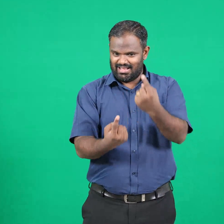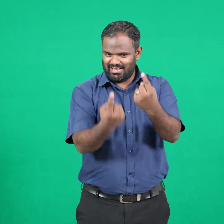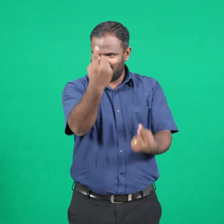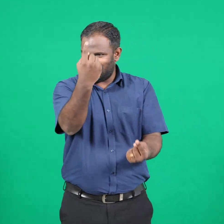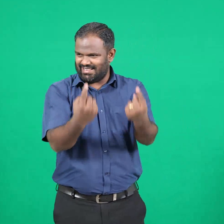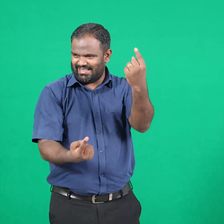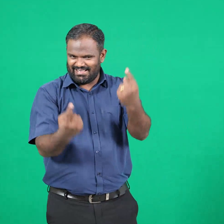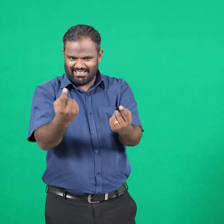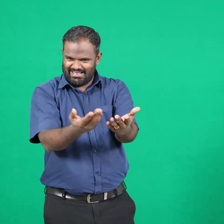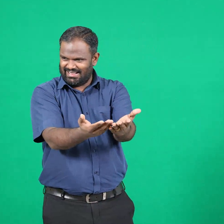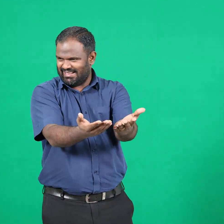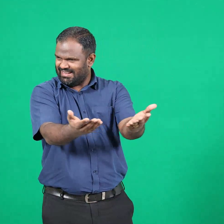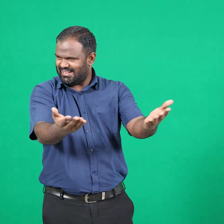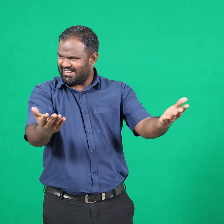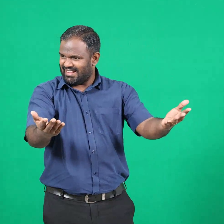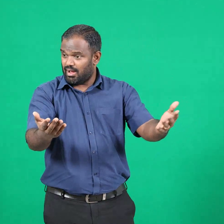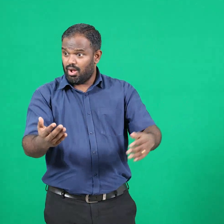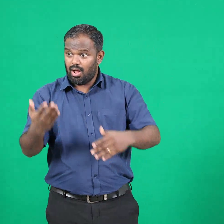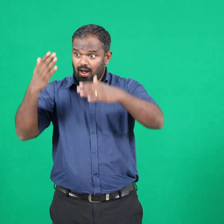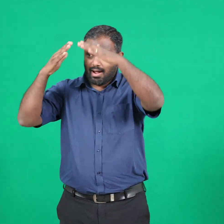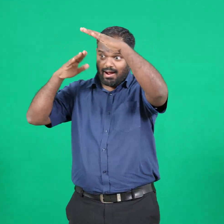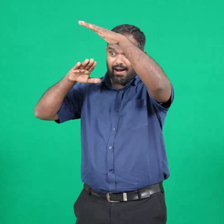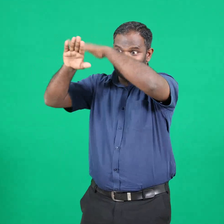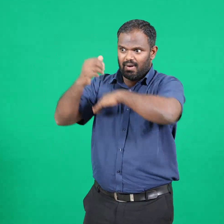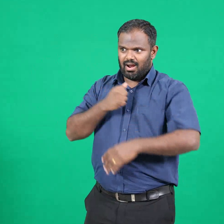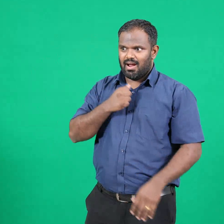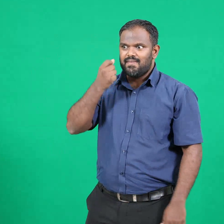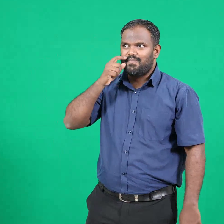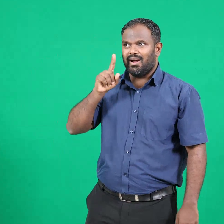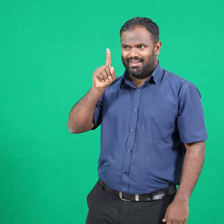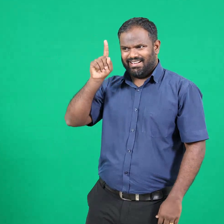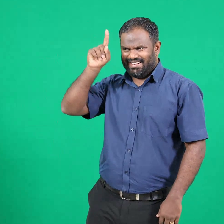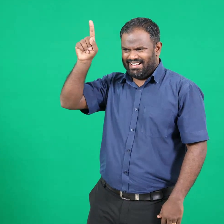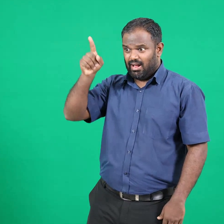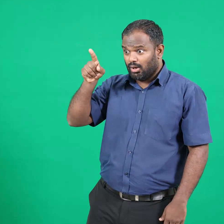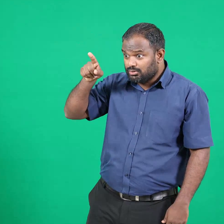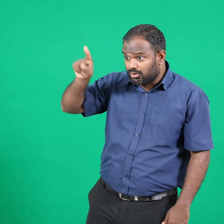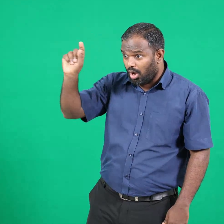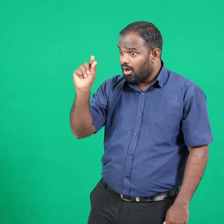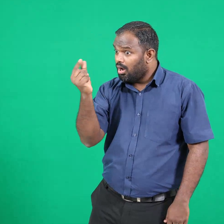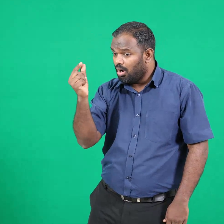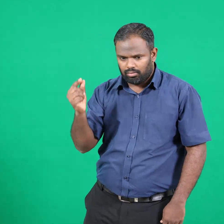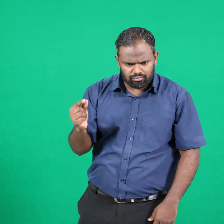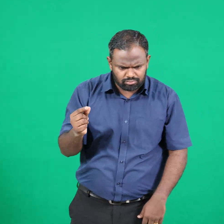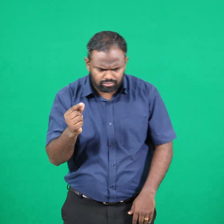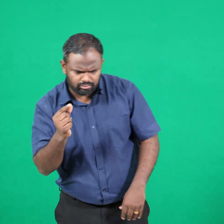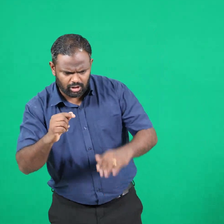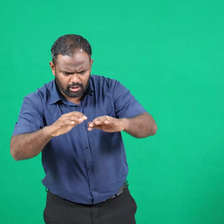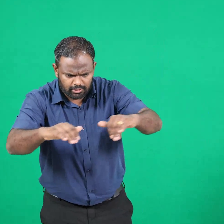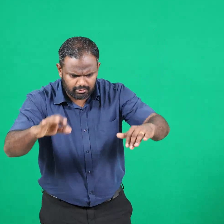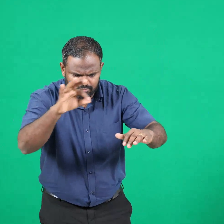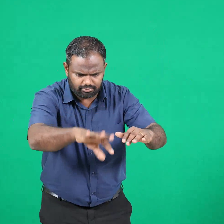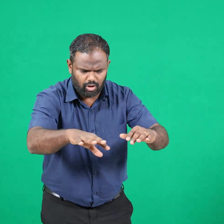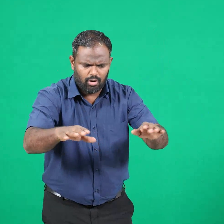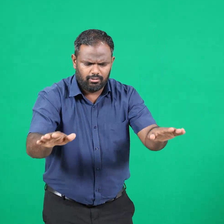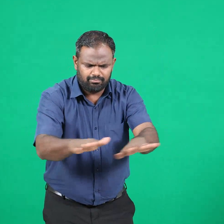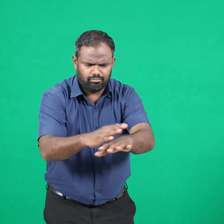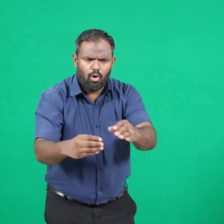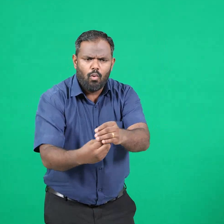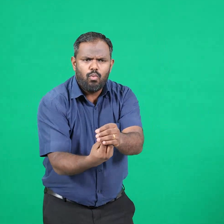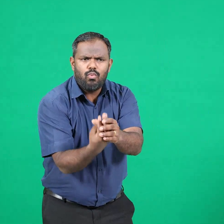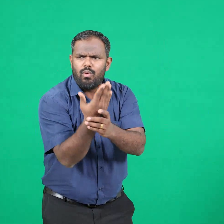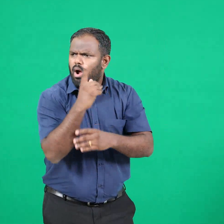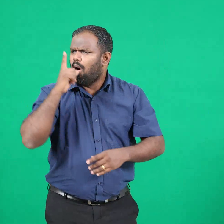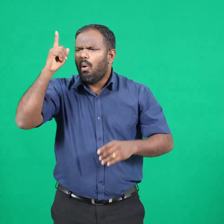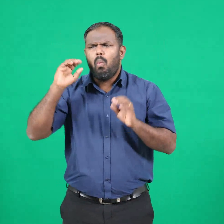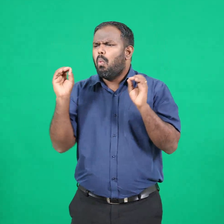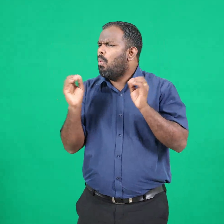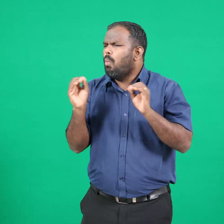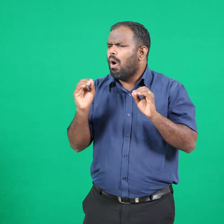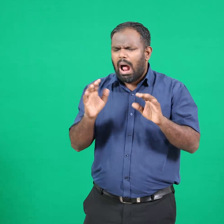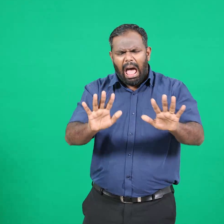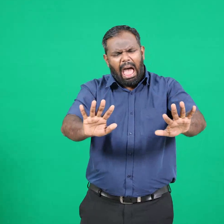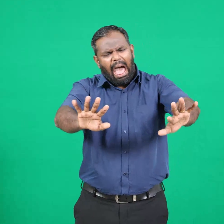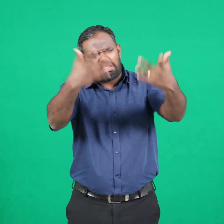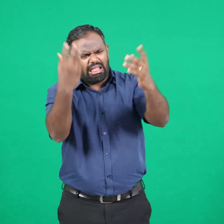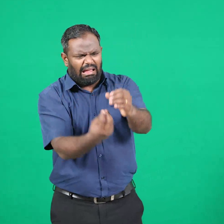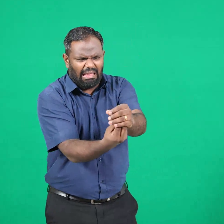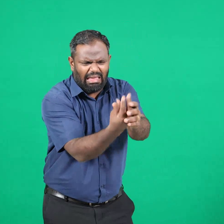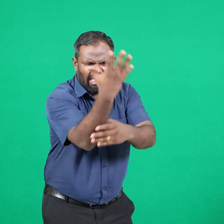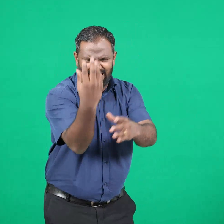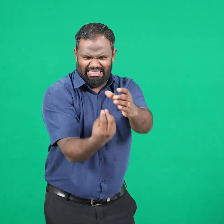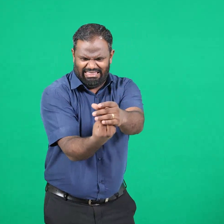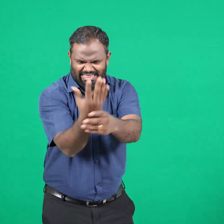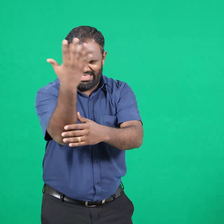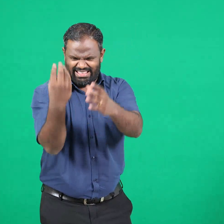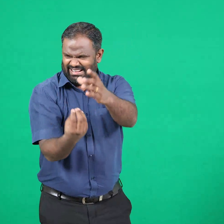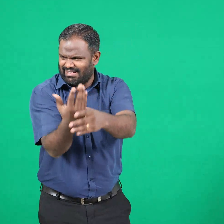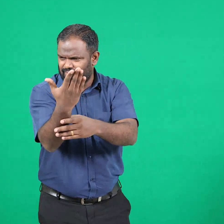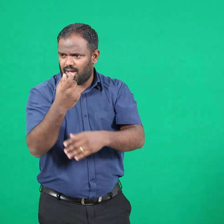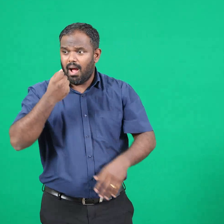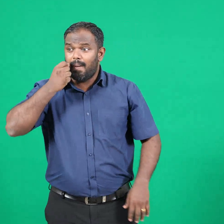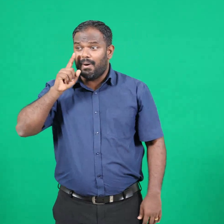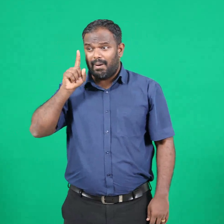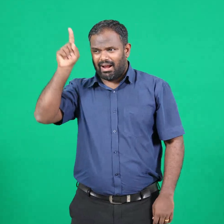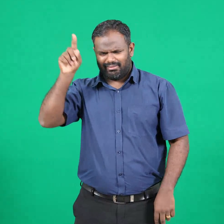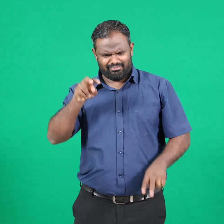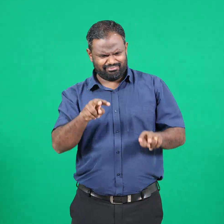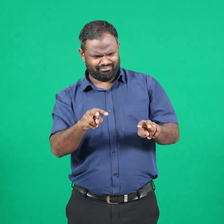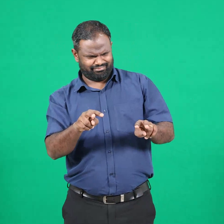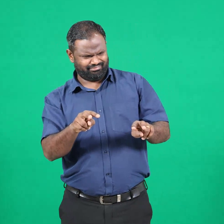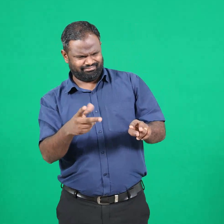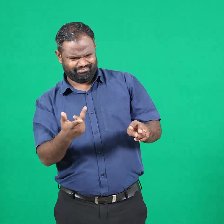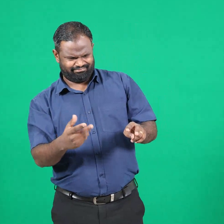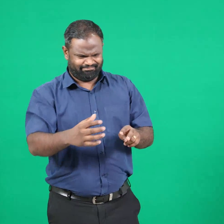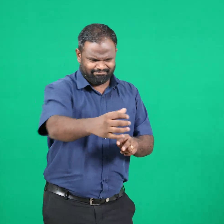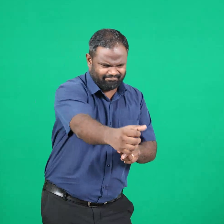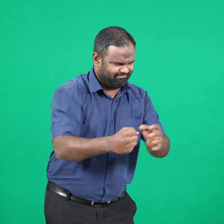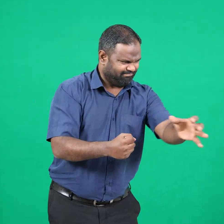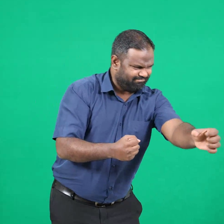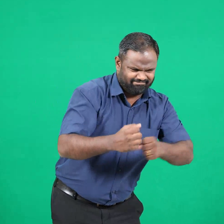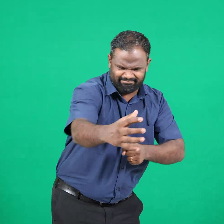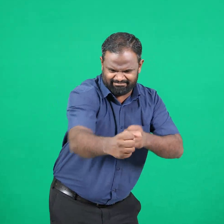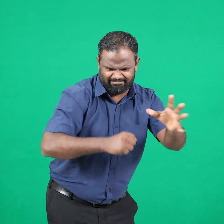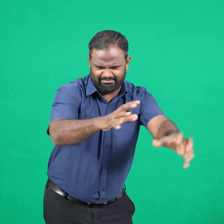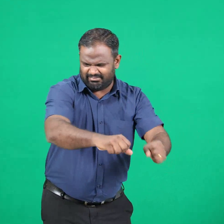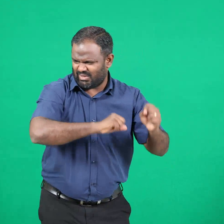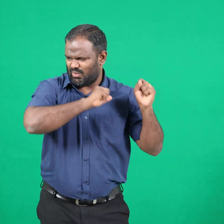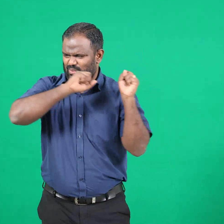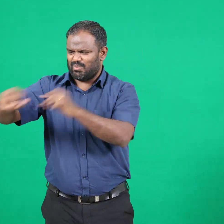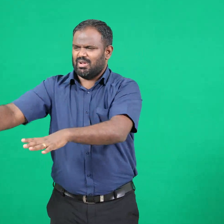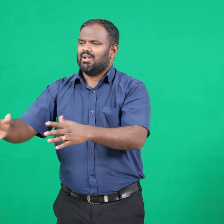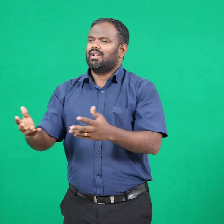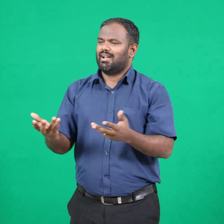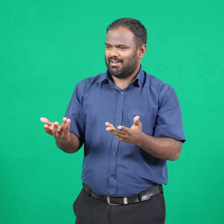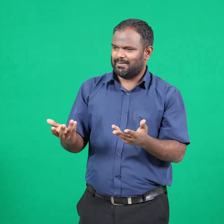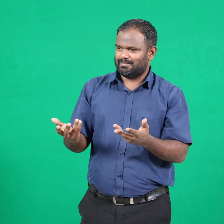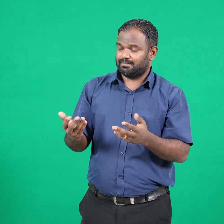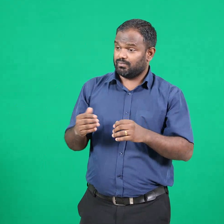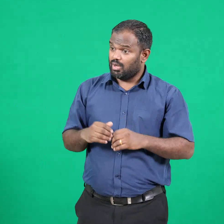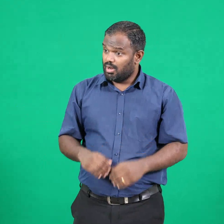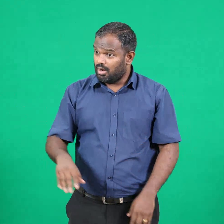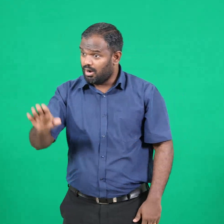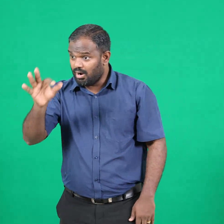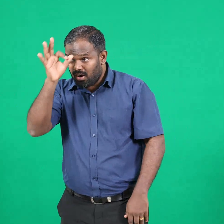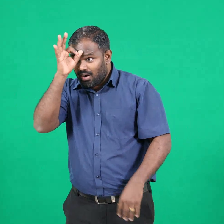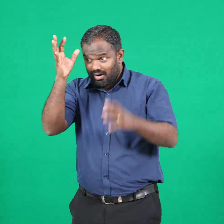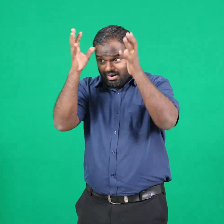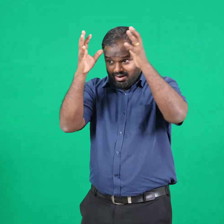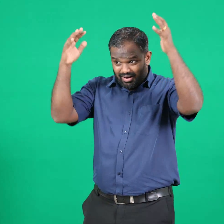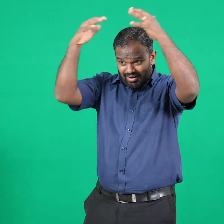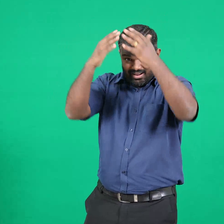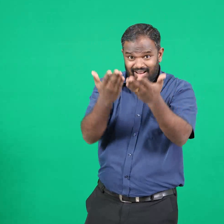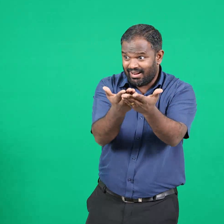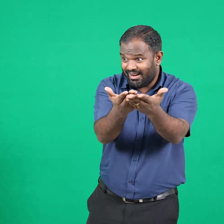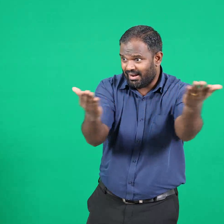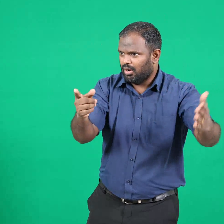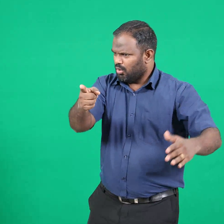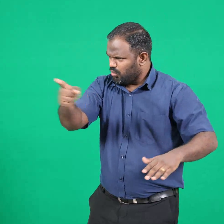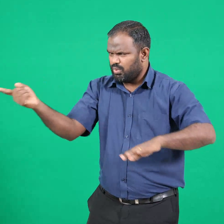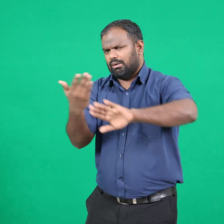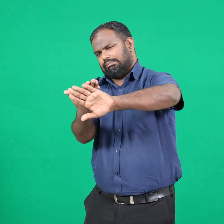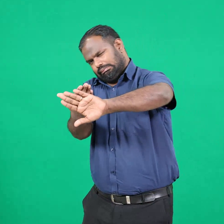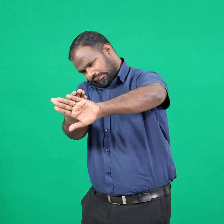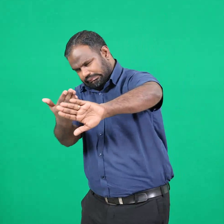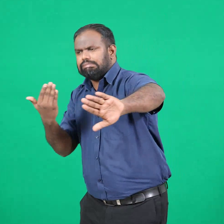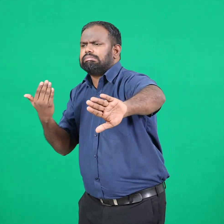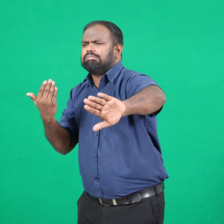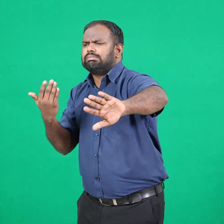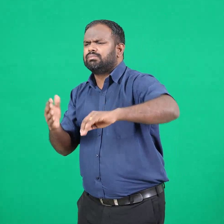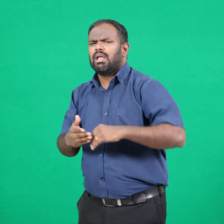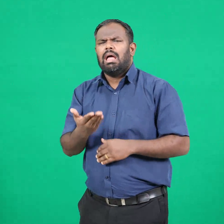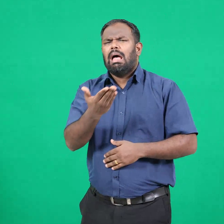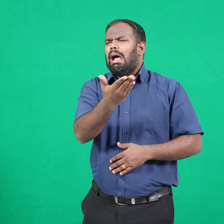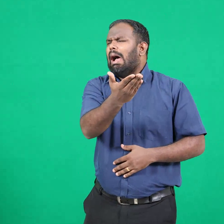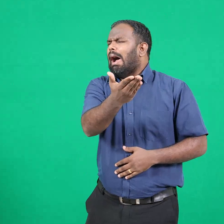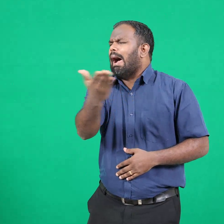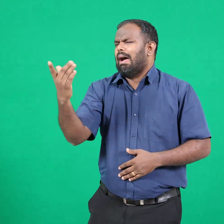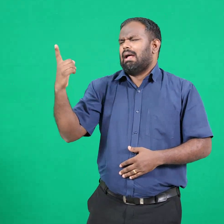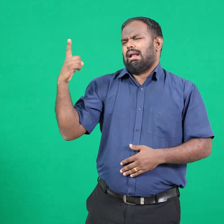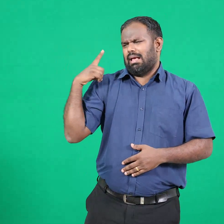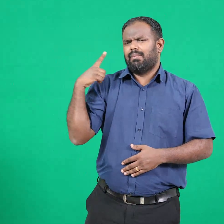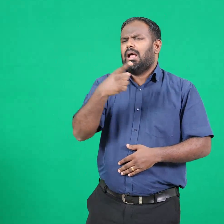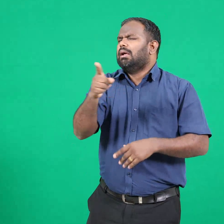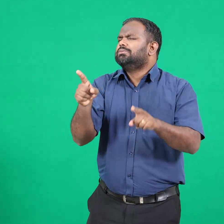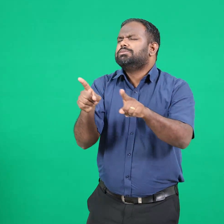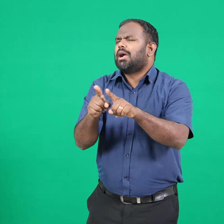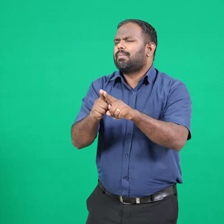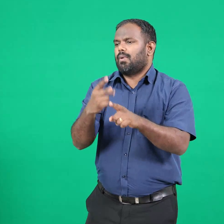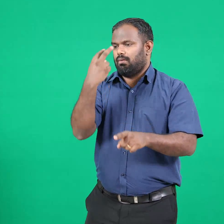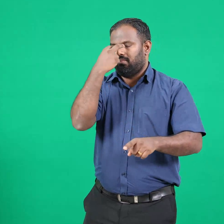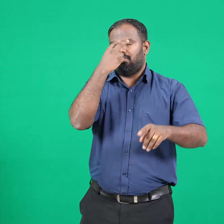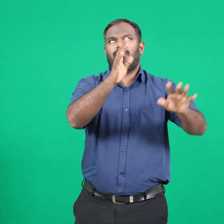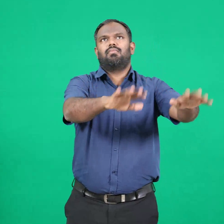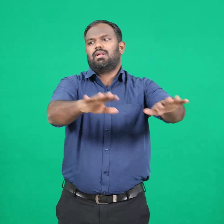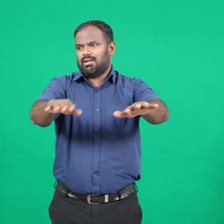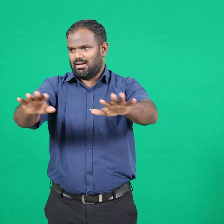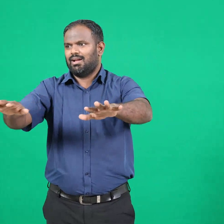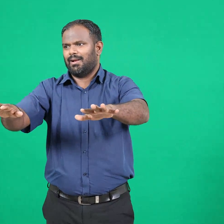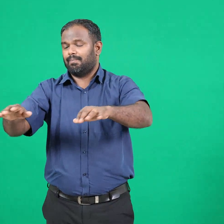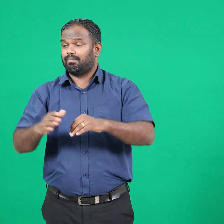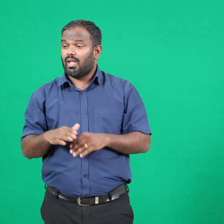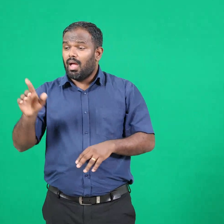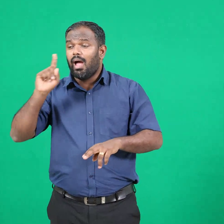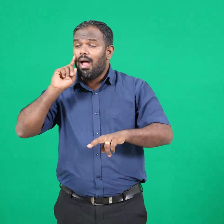But Jesus replied, "Every plant that My heavenly Father has not planted will be pulled up by its roots.